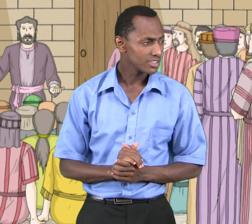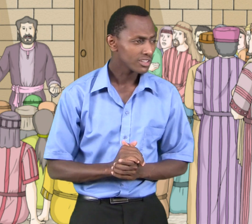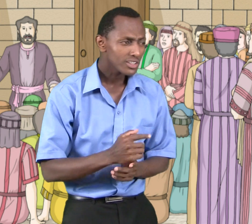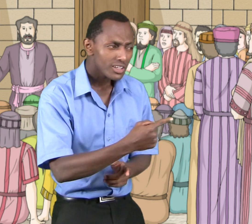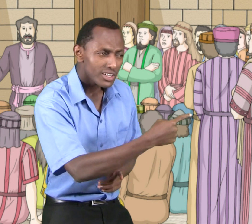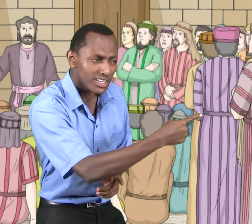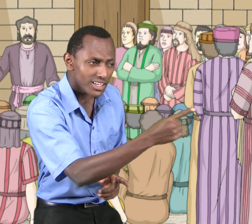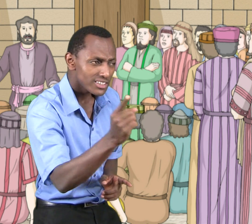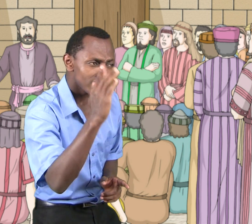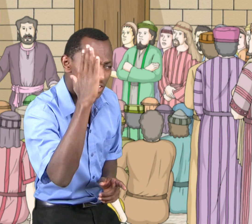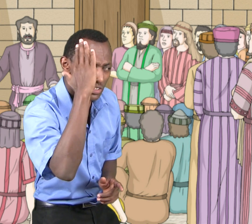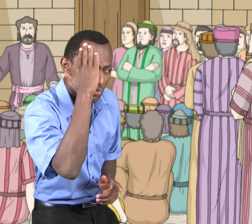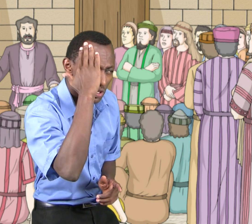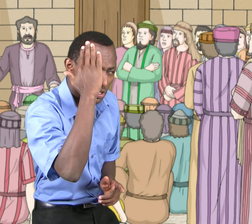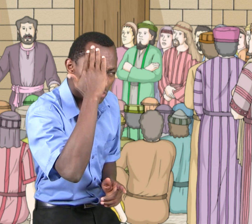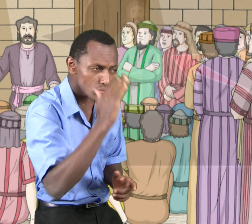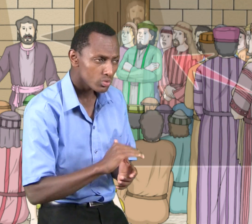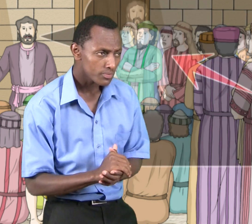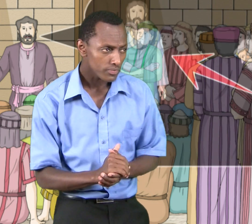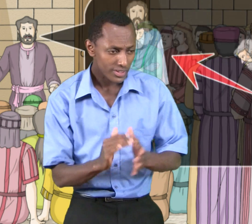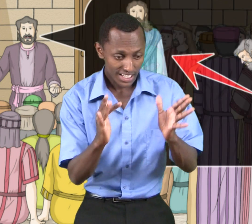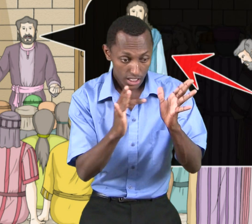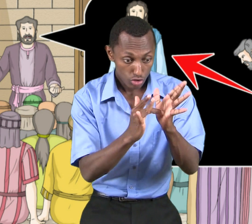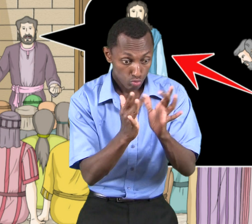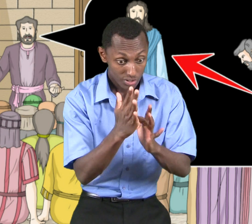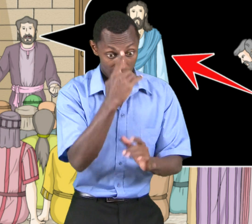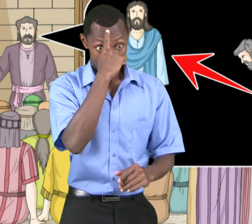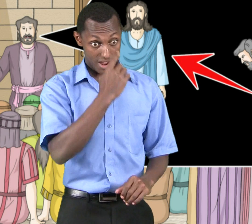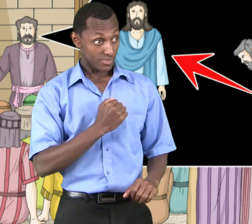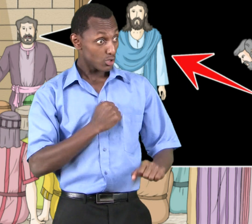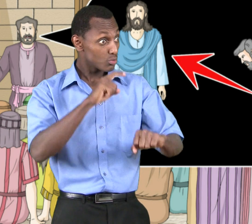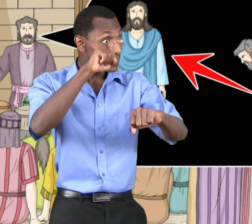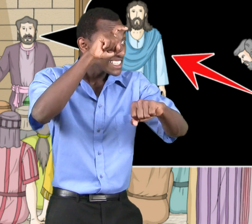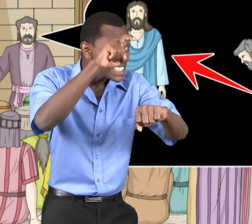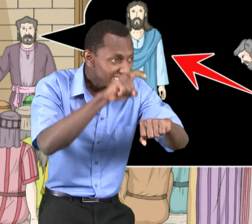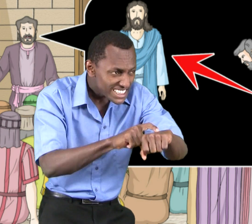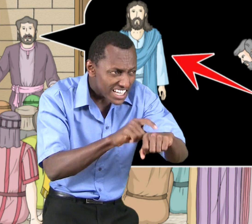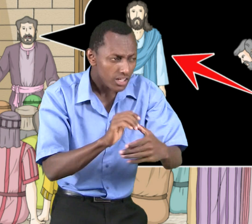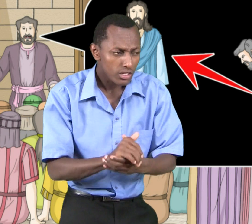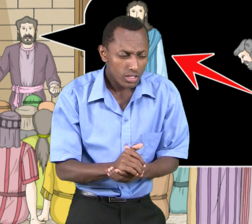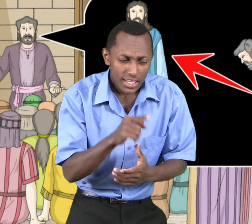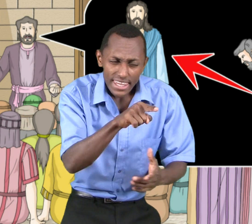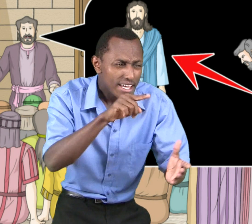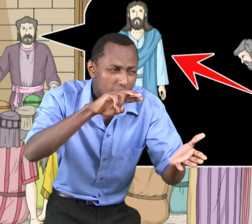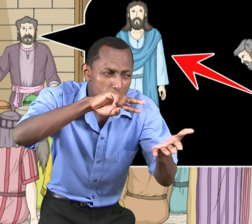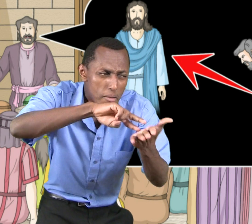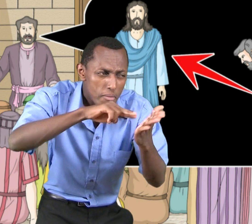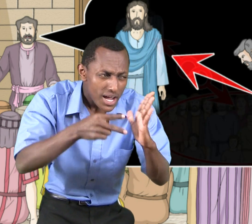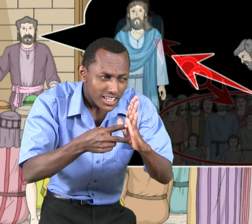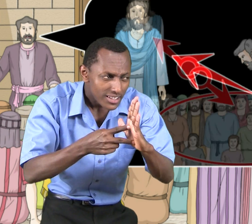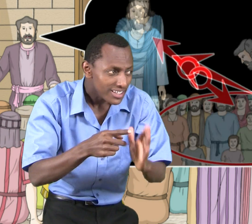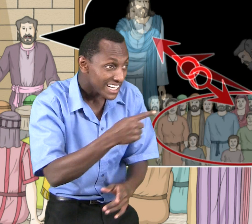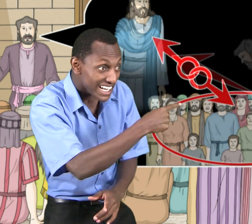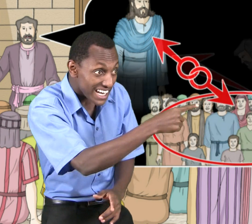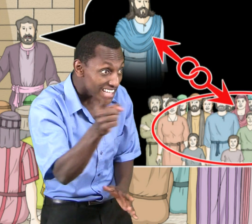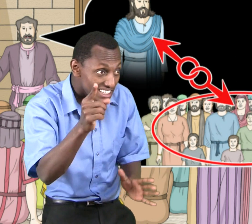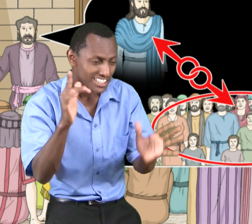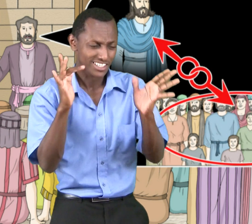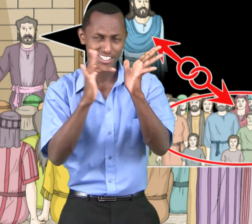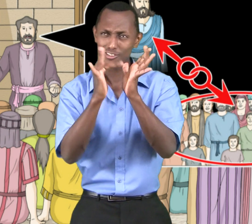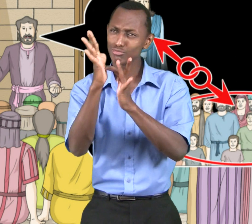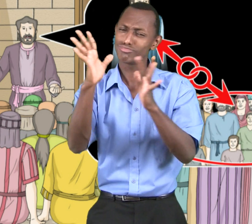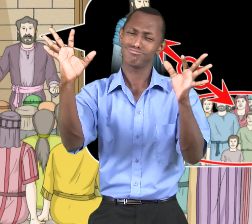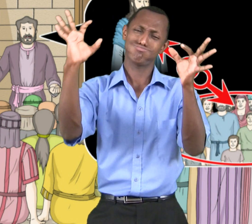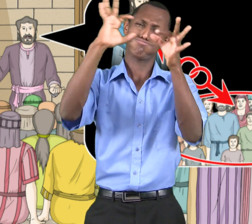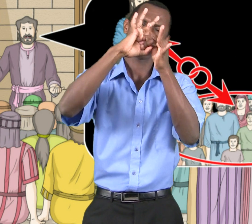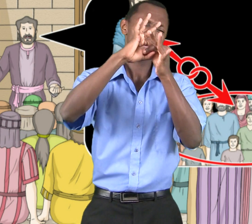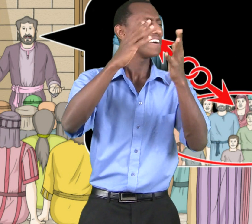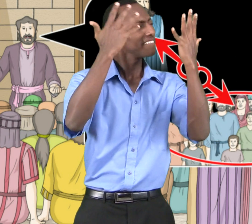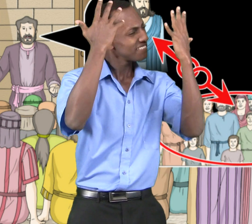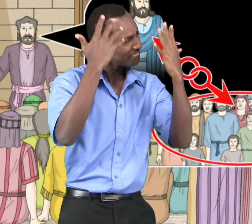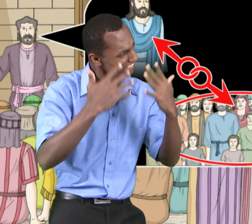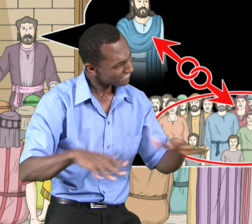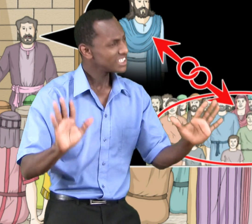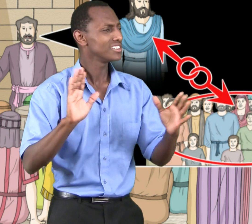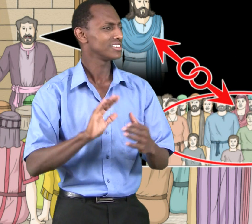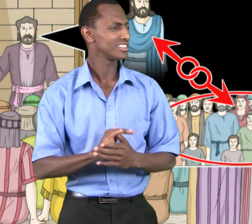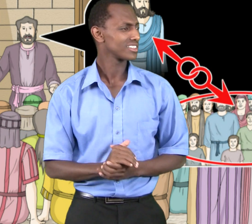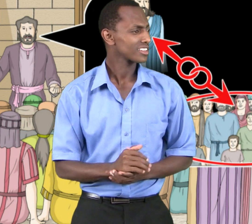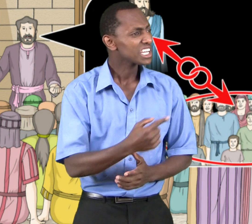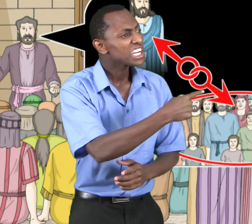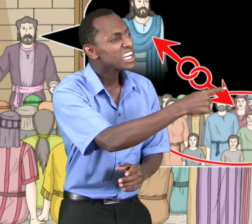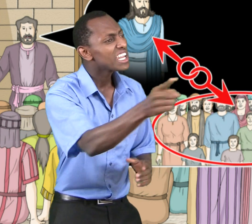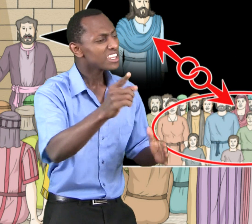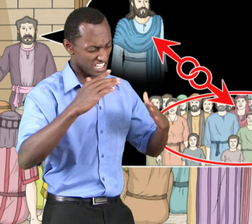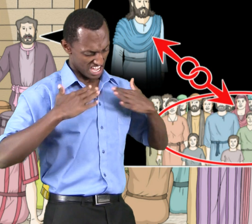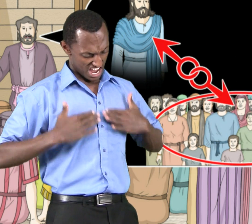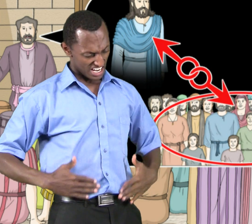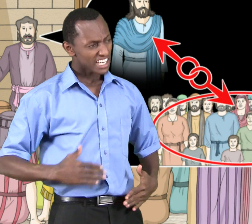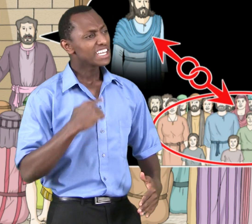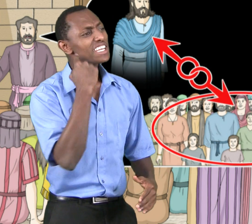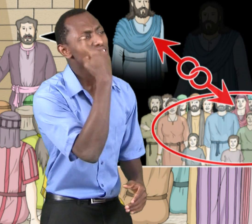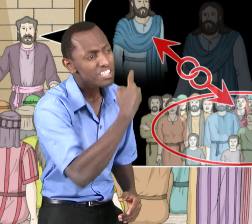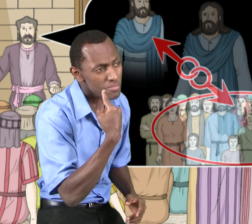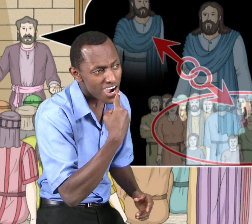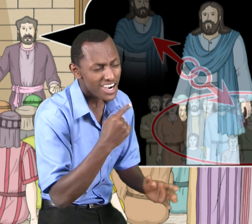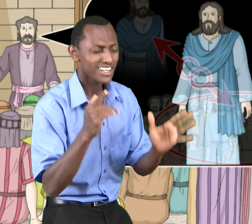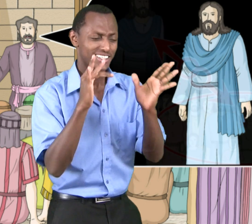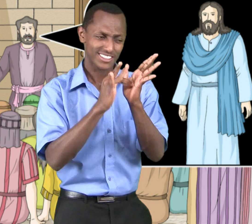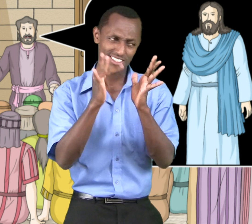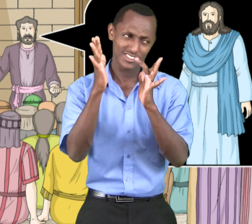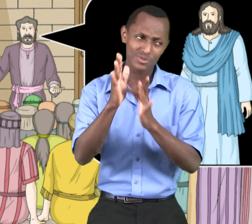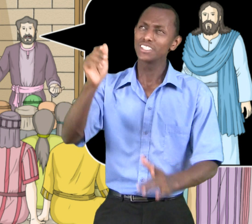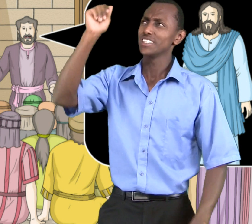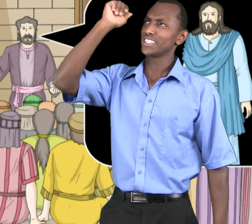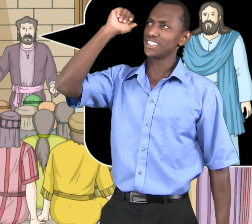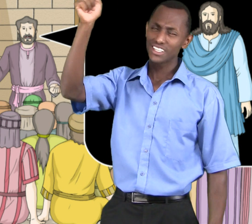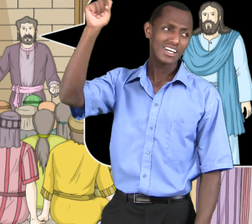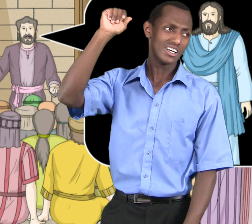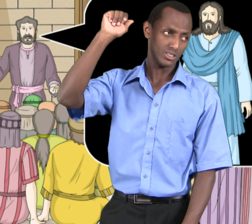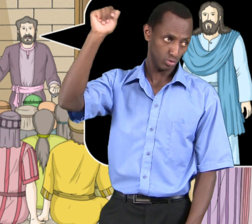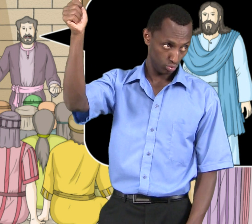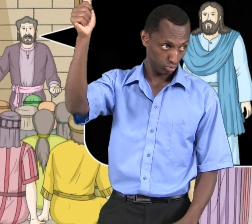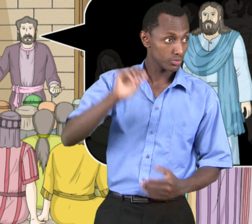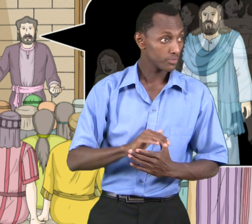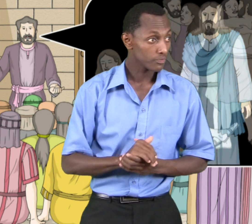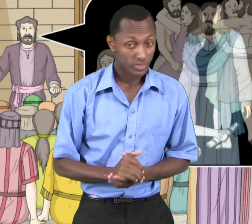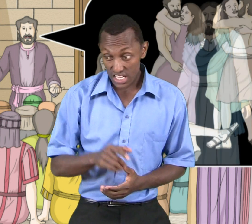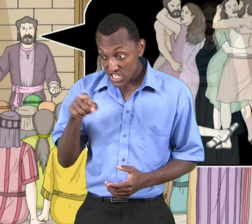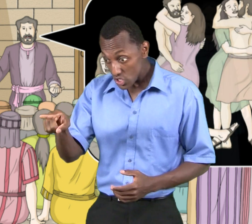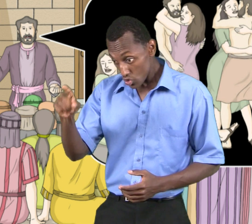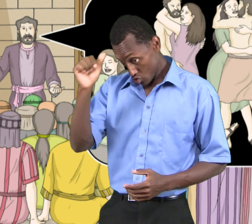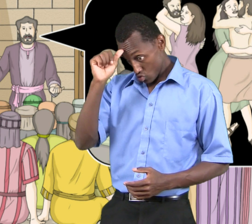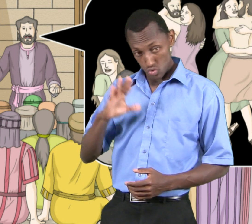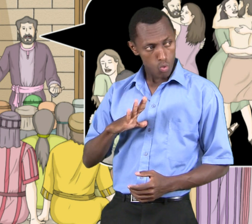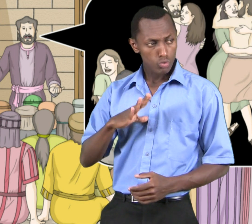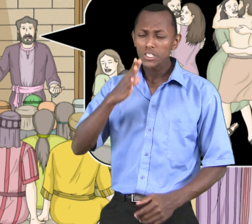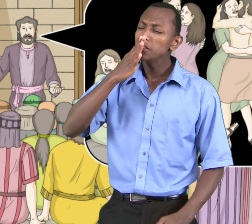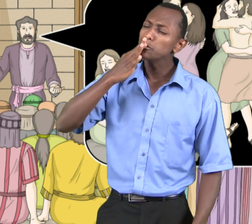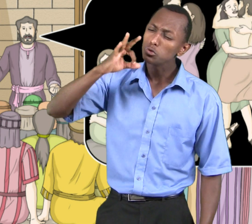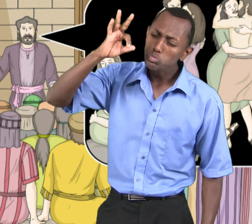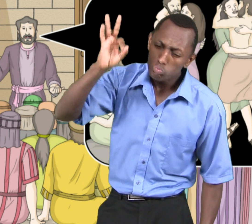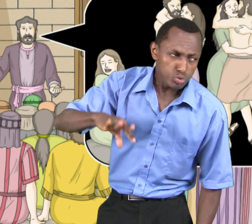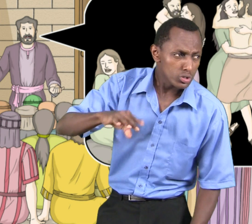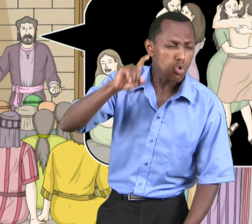Do you not know that your bodies are members of Christ?